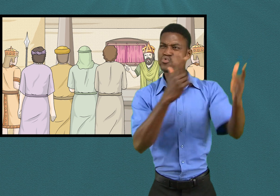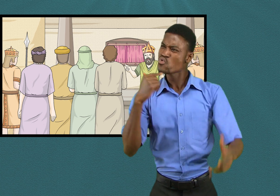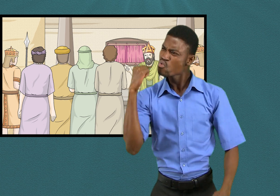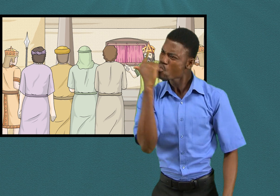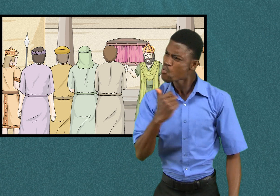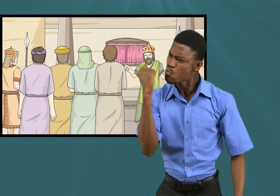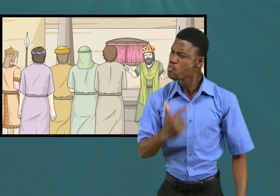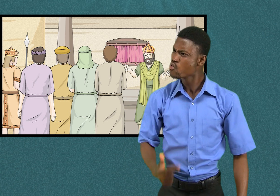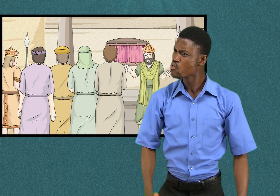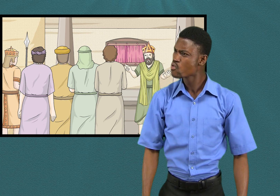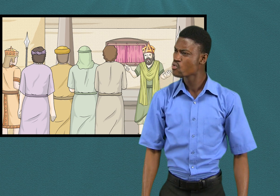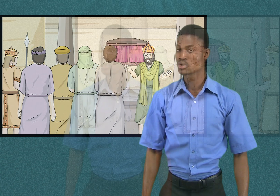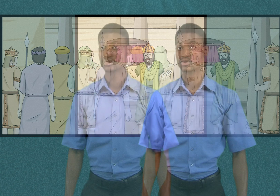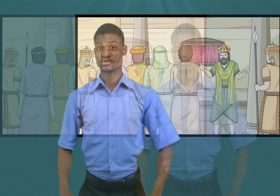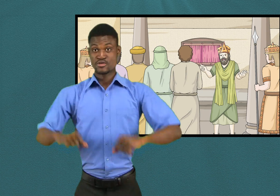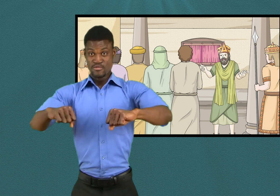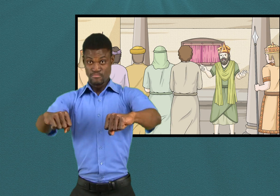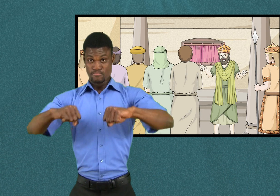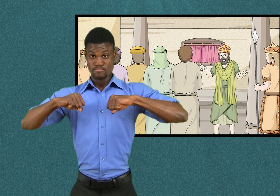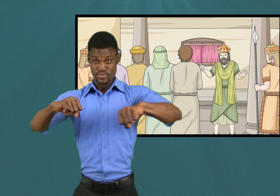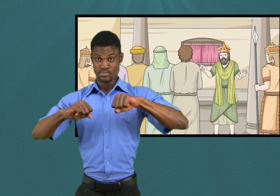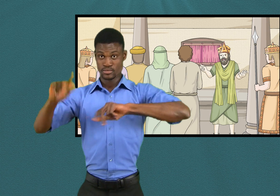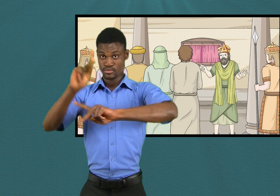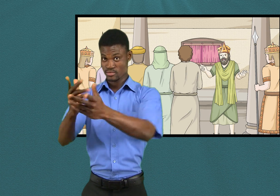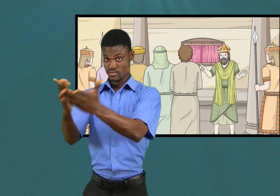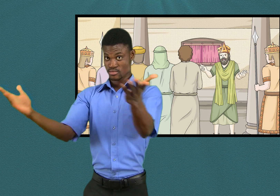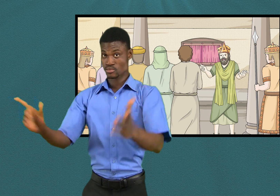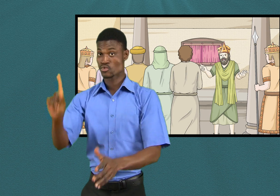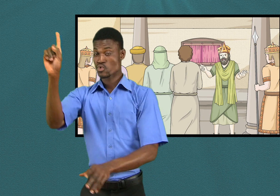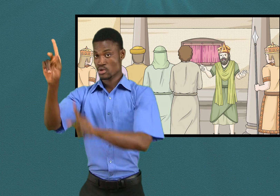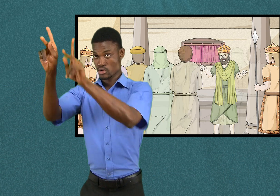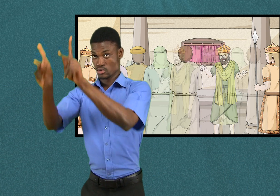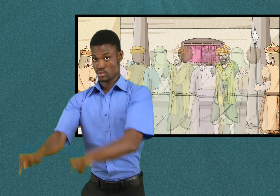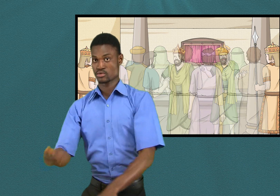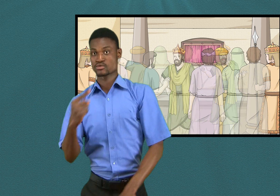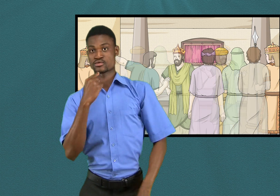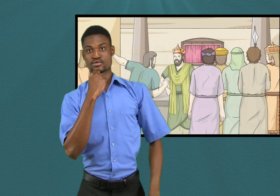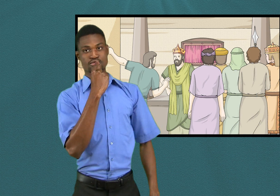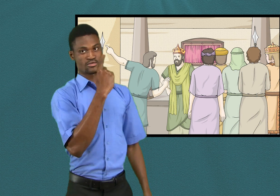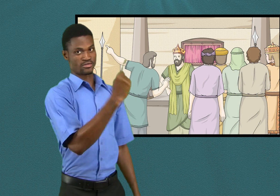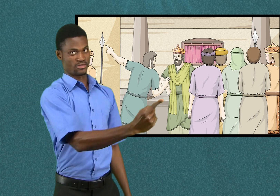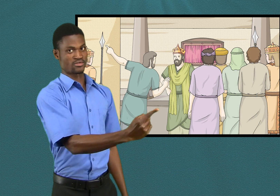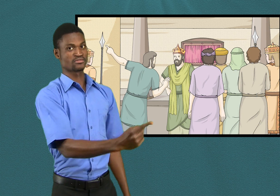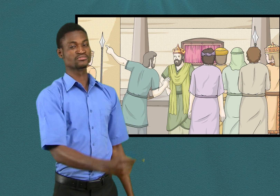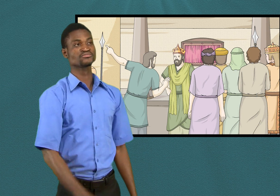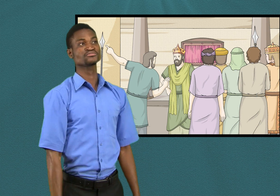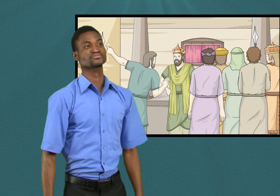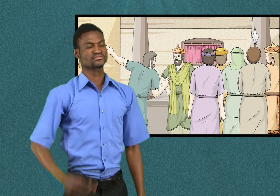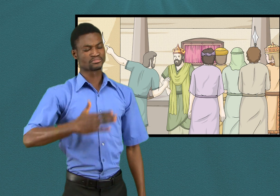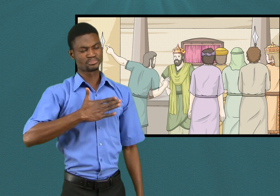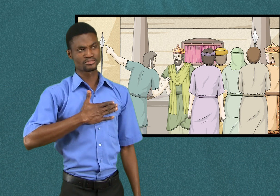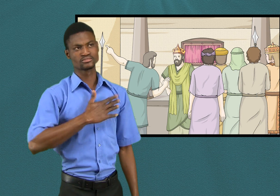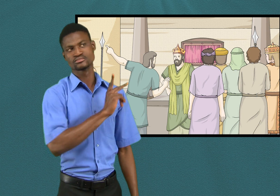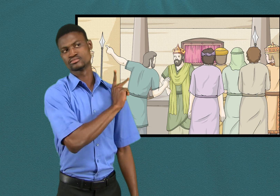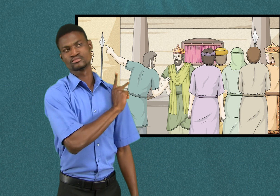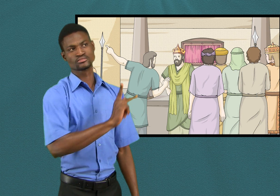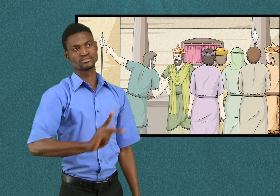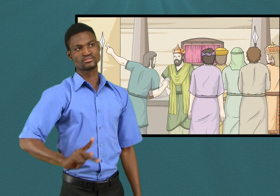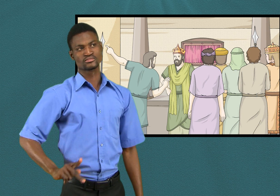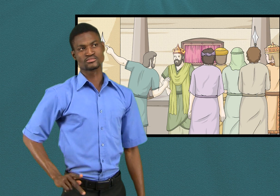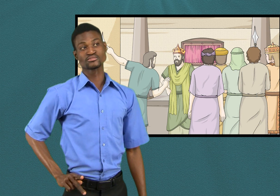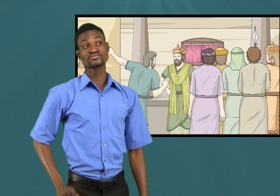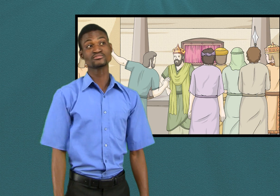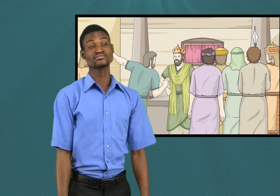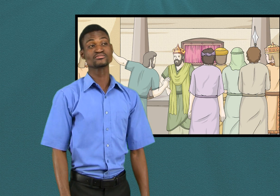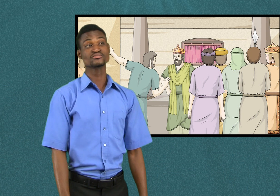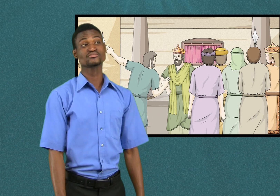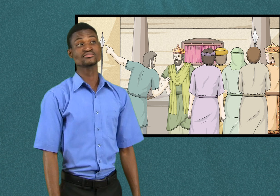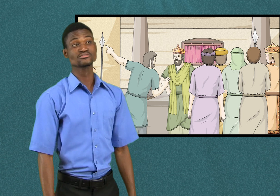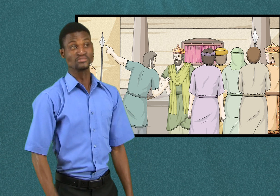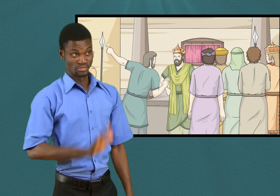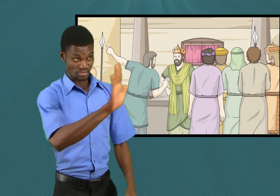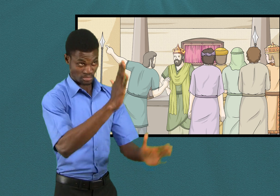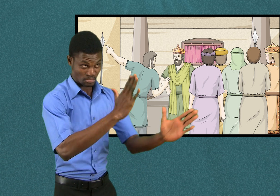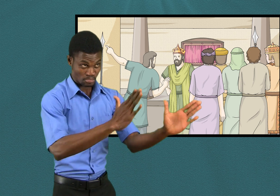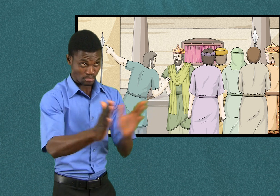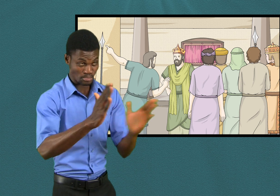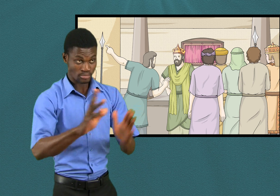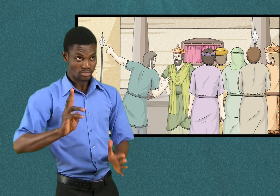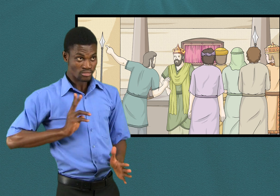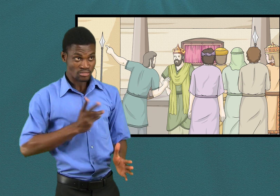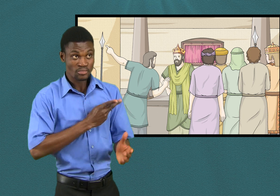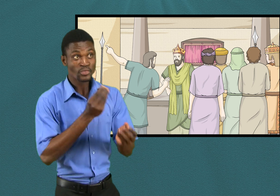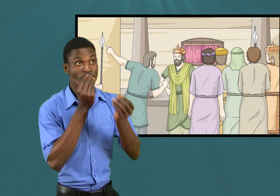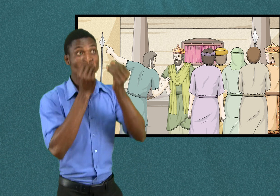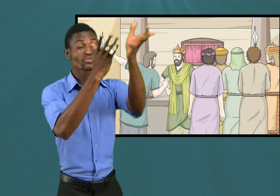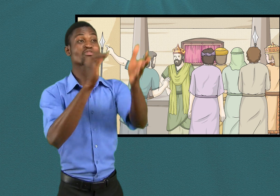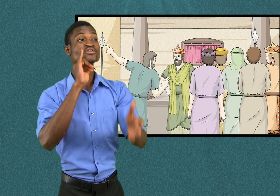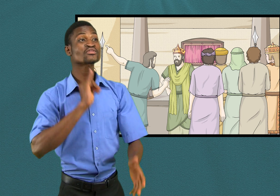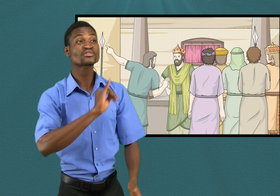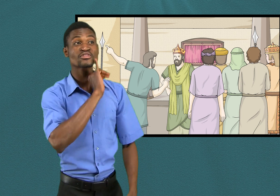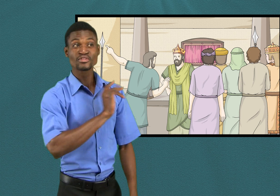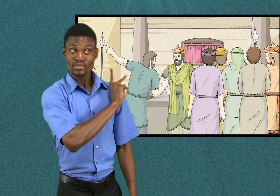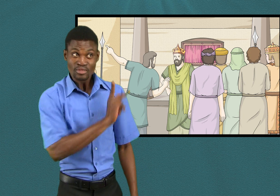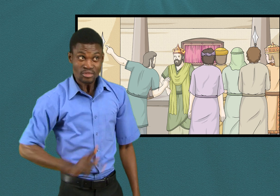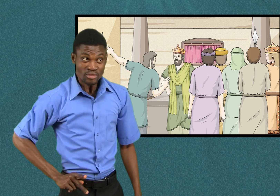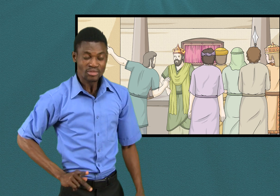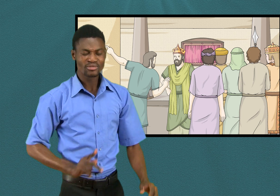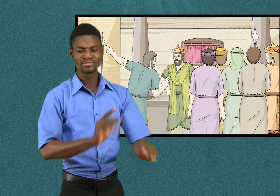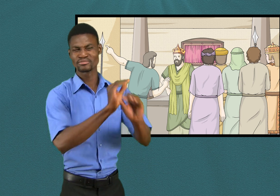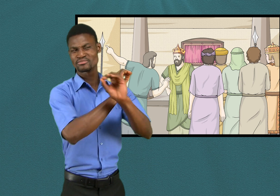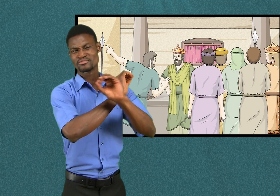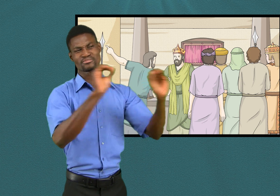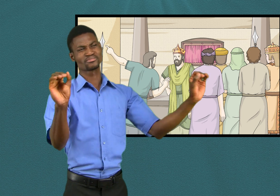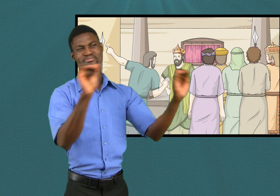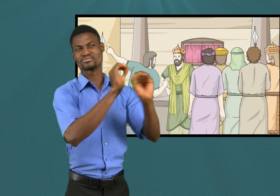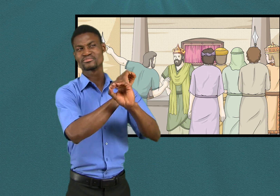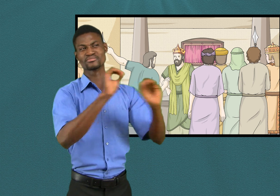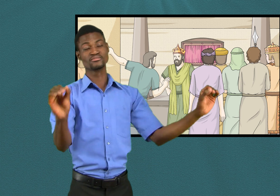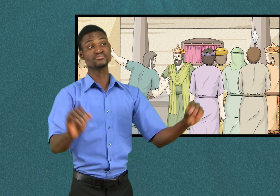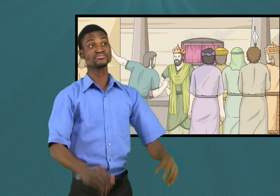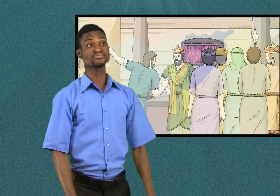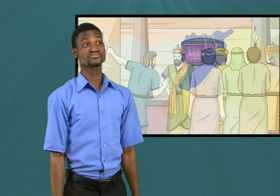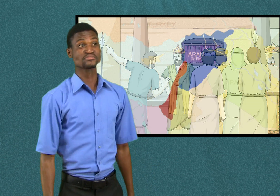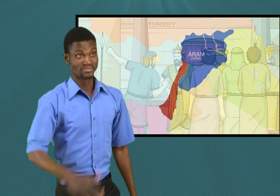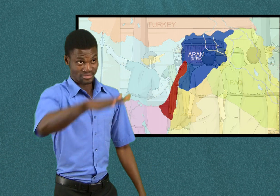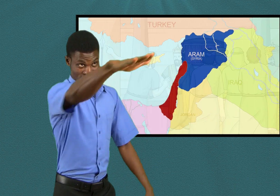But one of his servants replied, “No one, my lord the king.